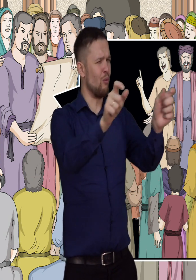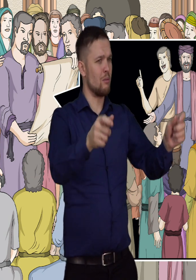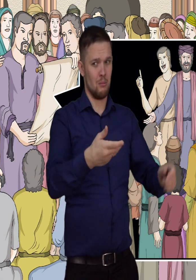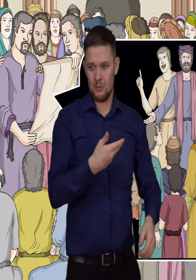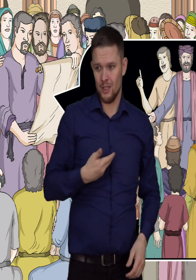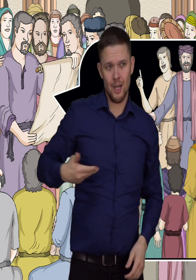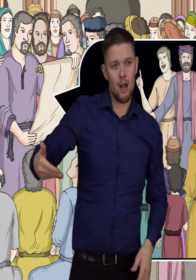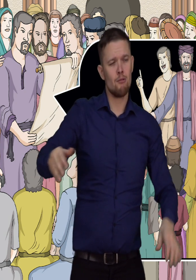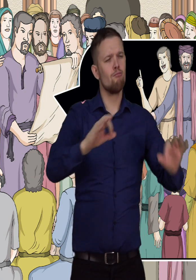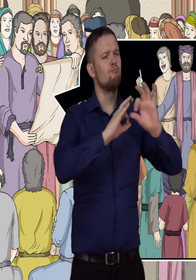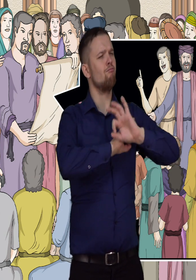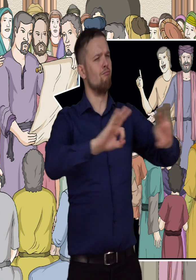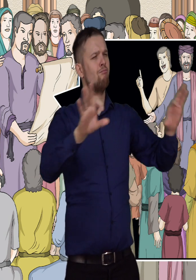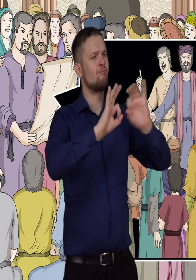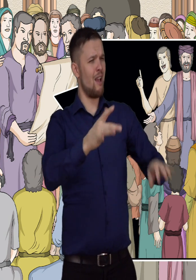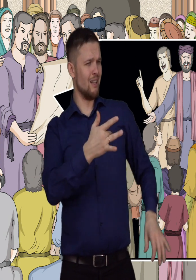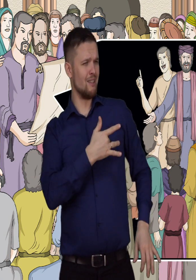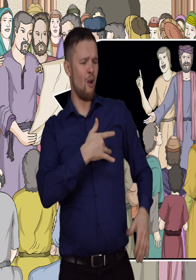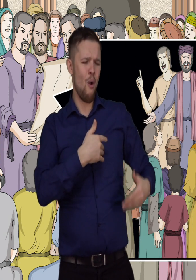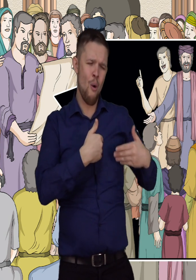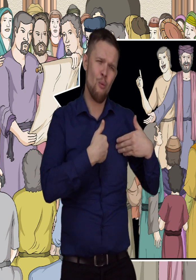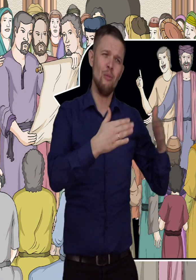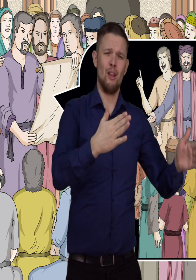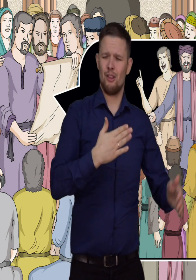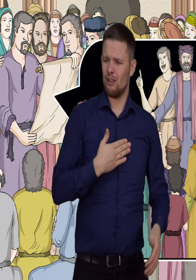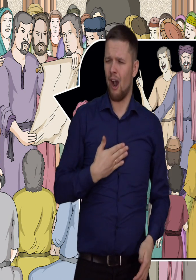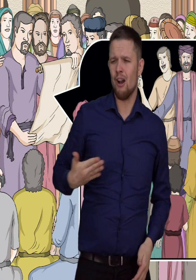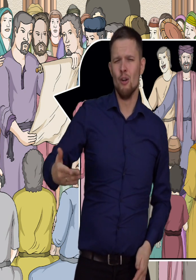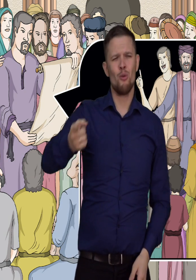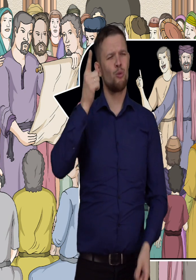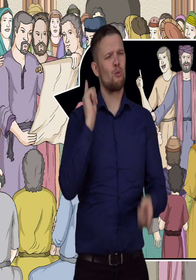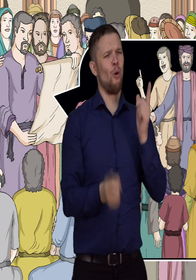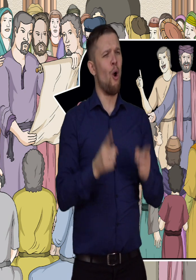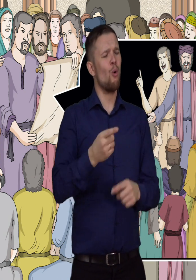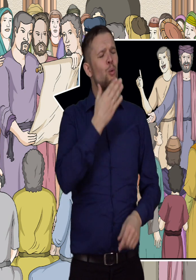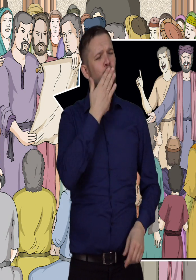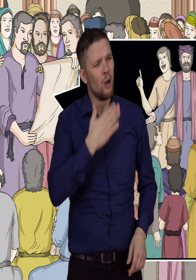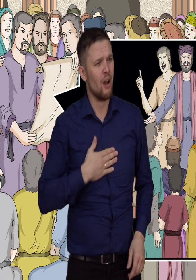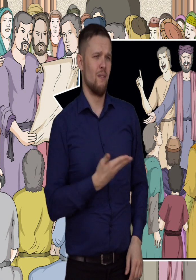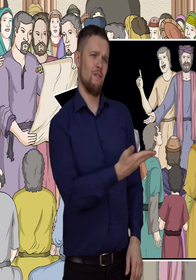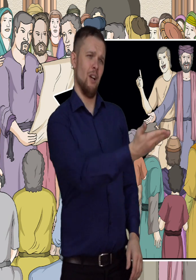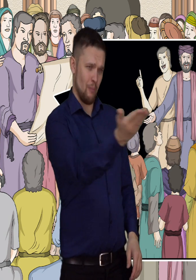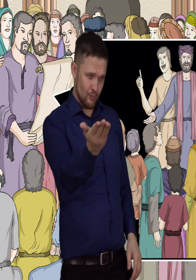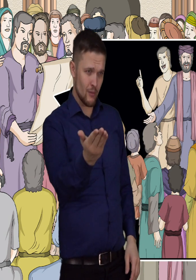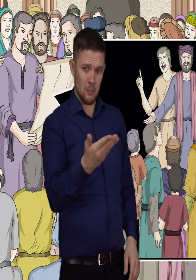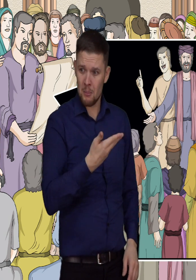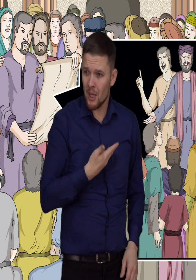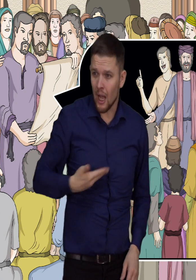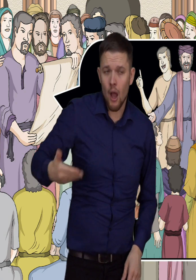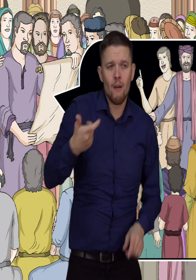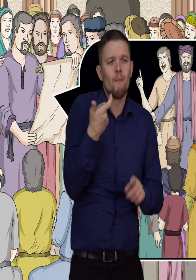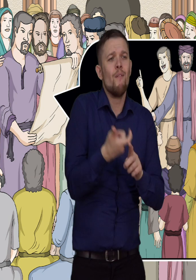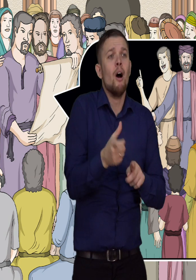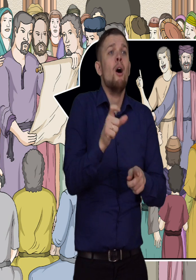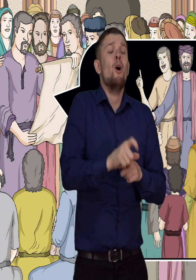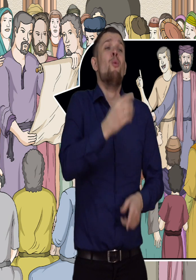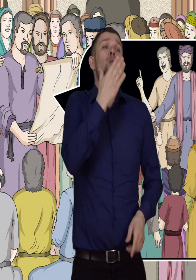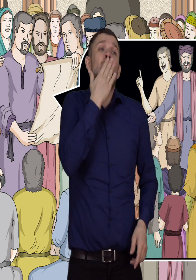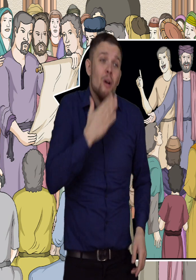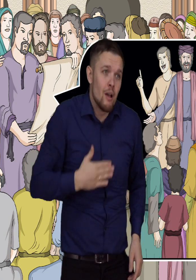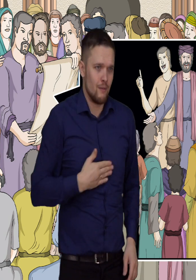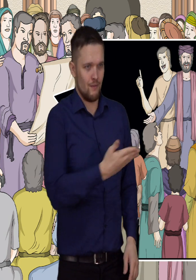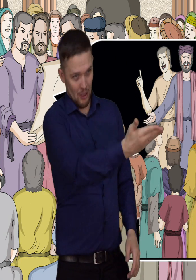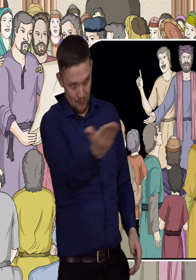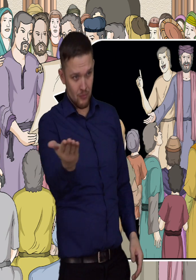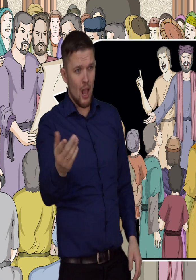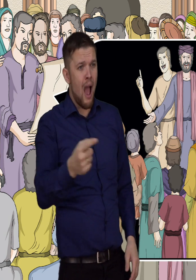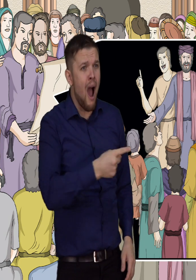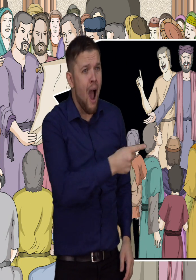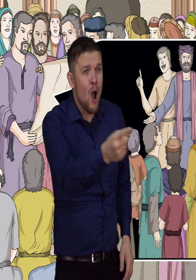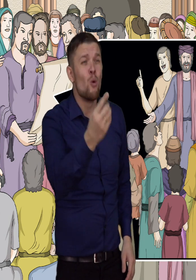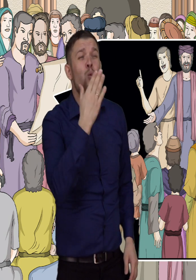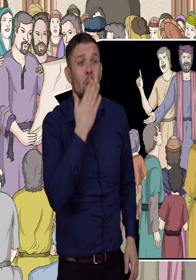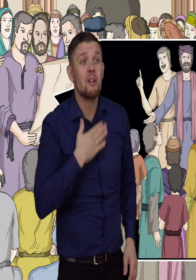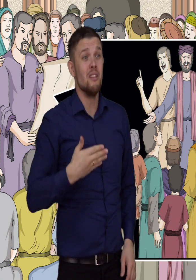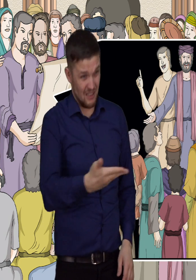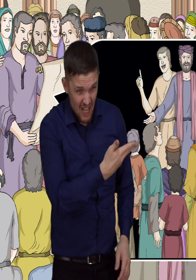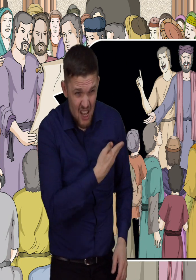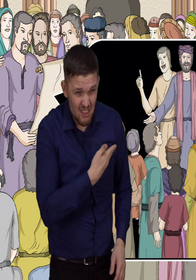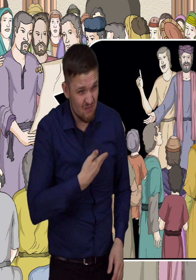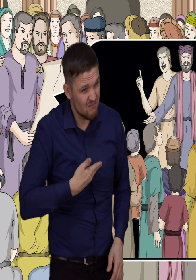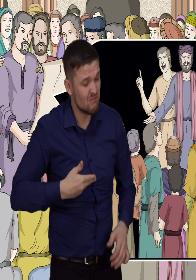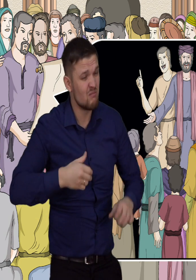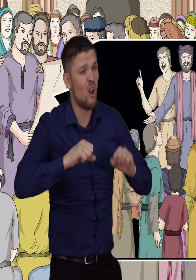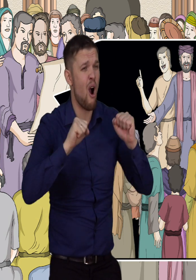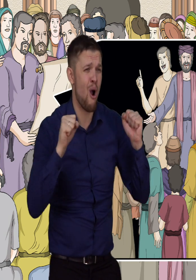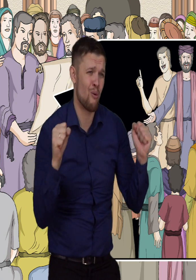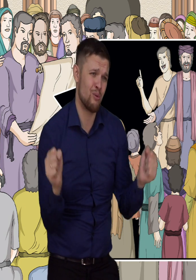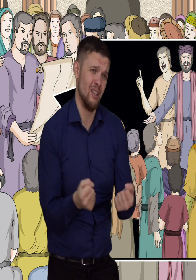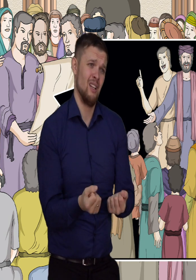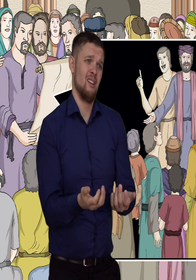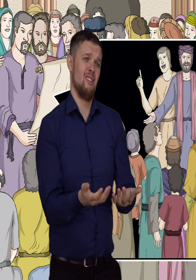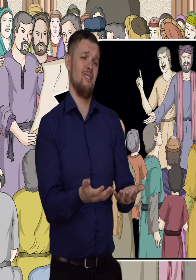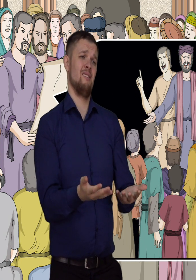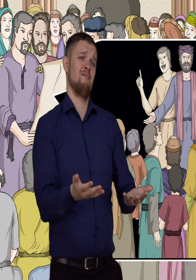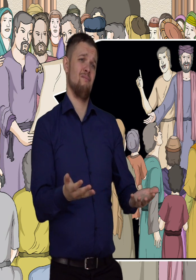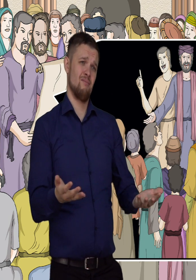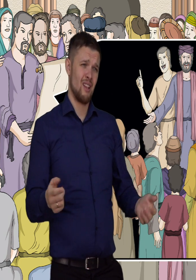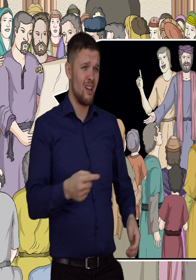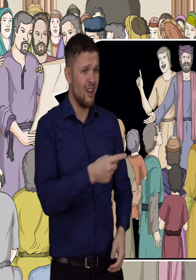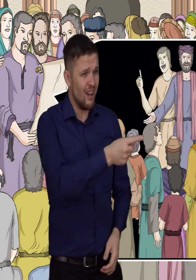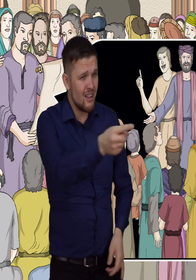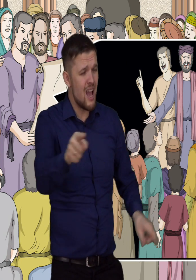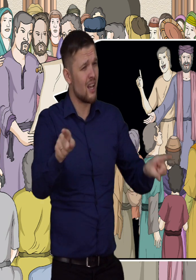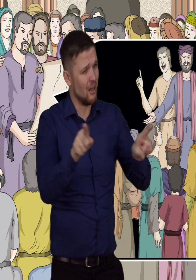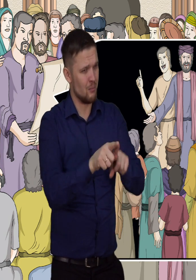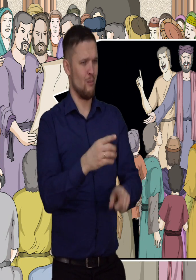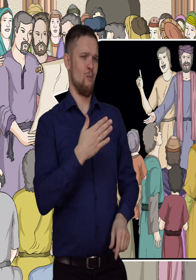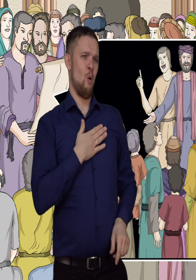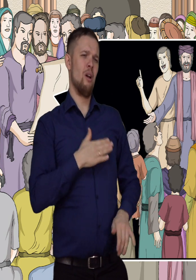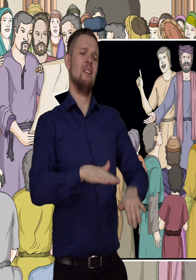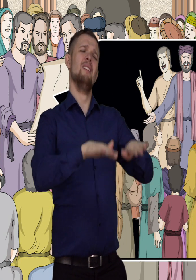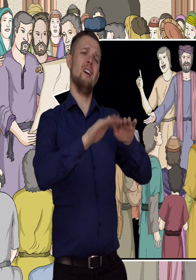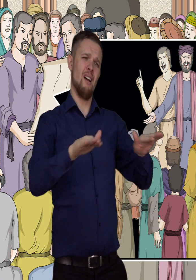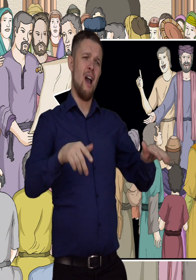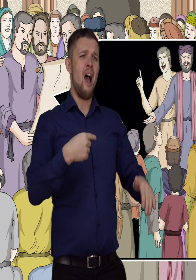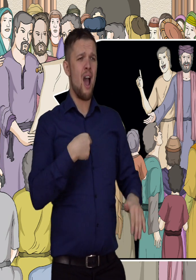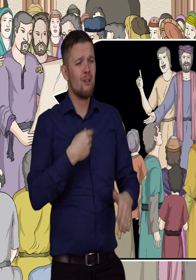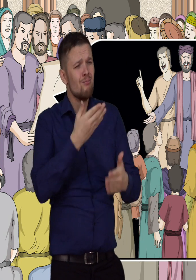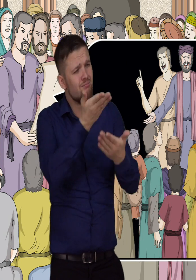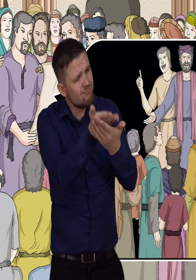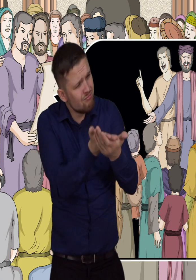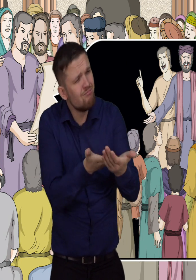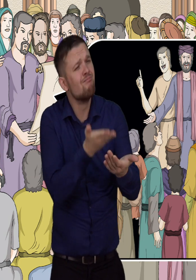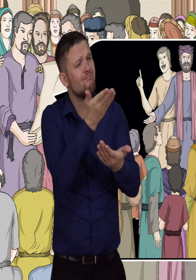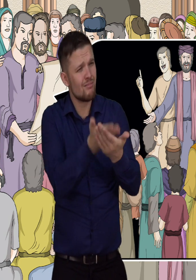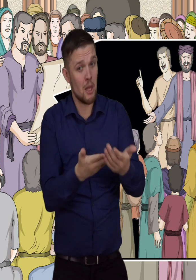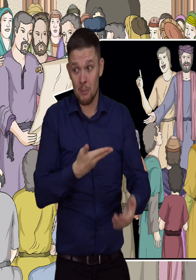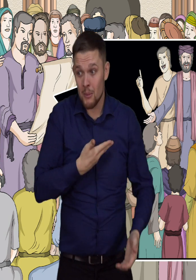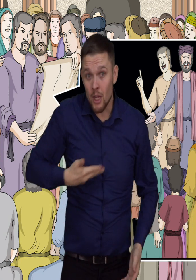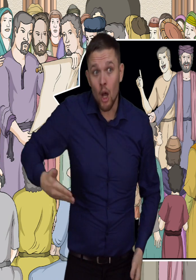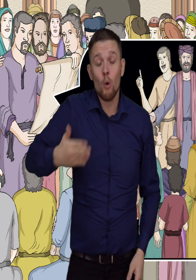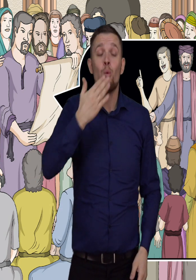It is not our affection, but yours, that is restrained.